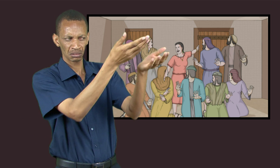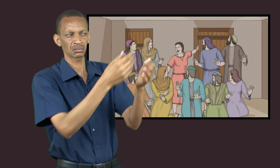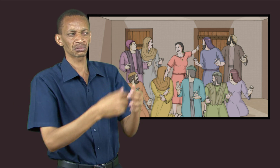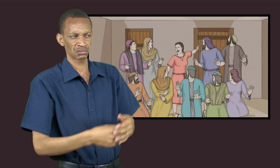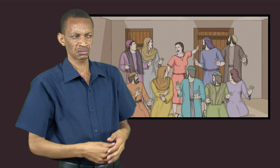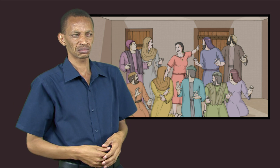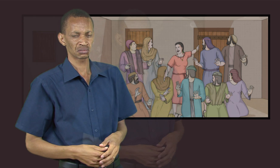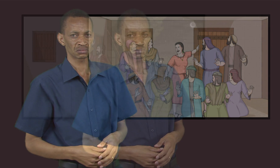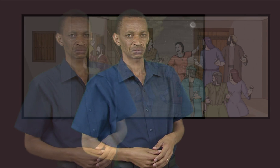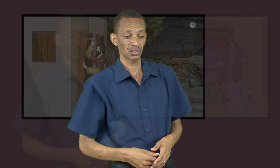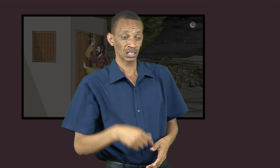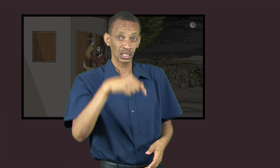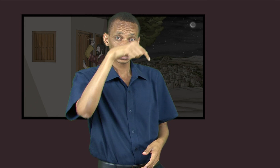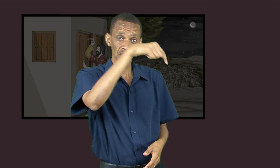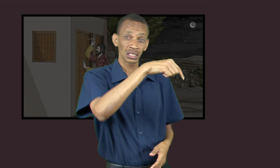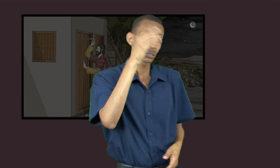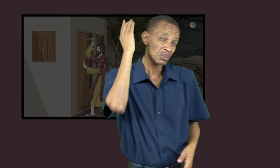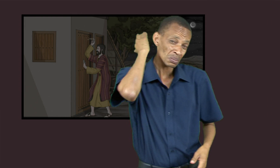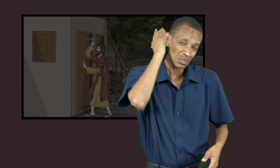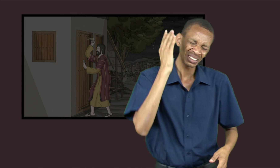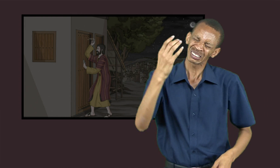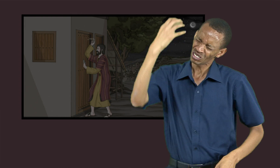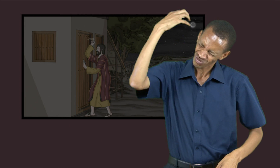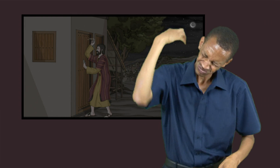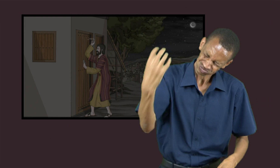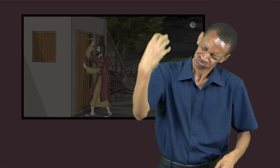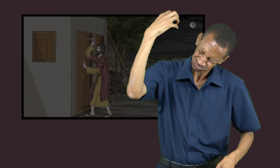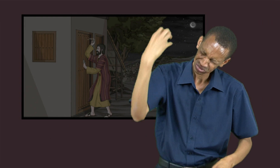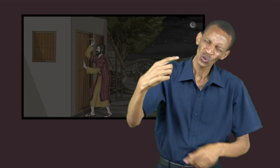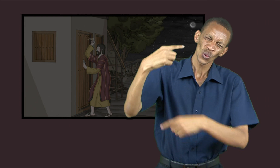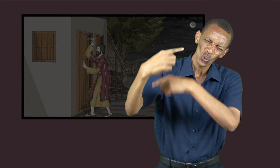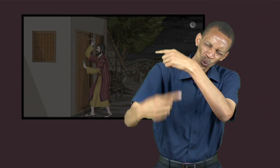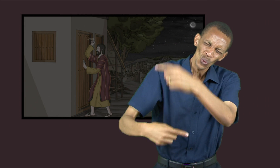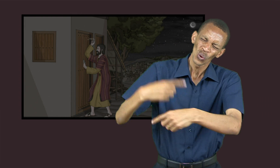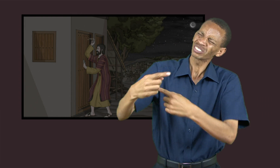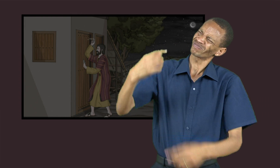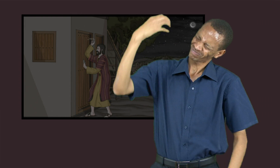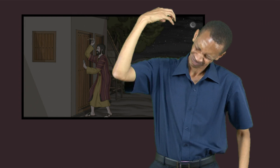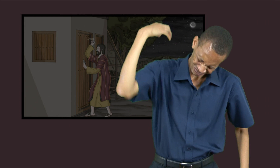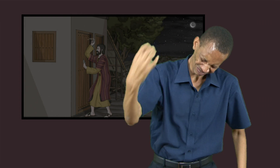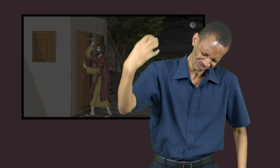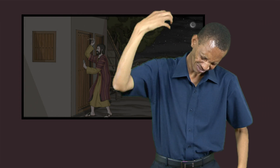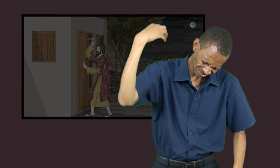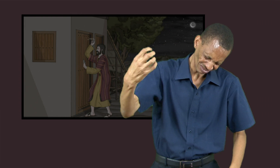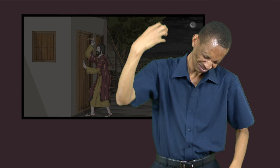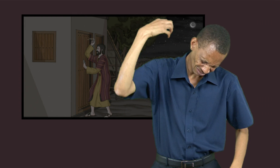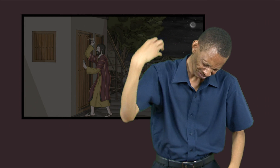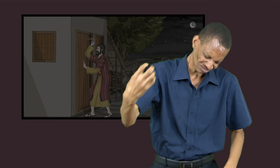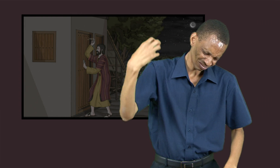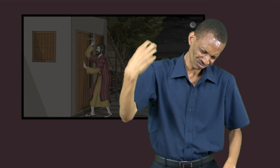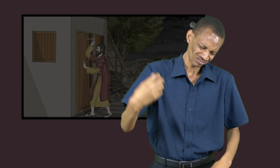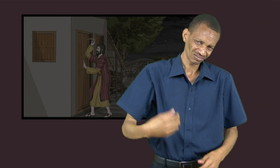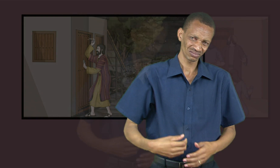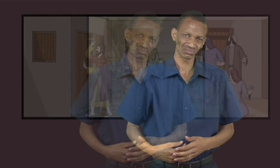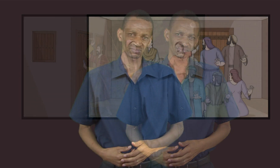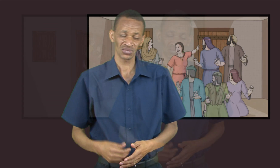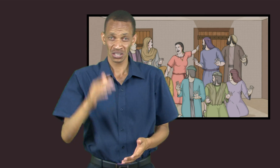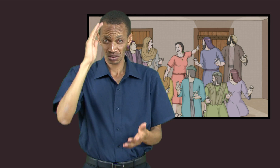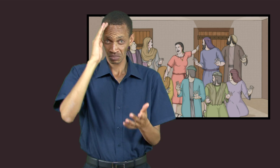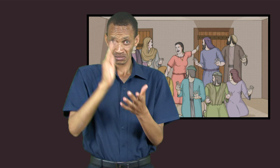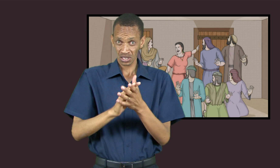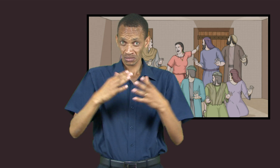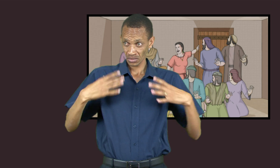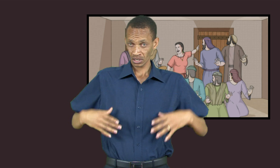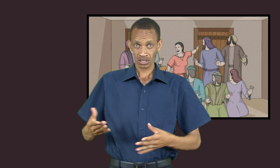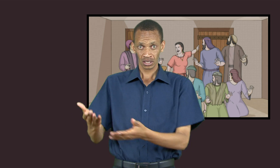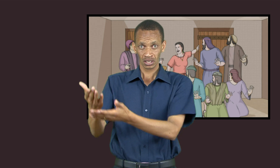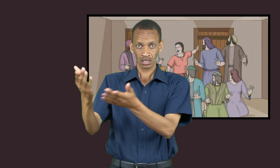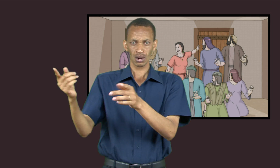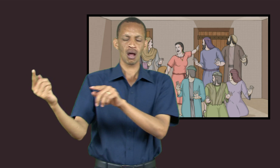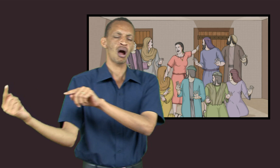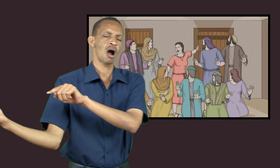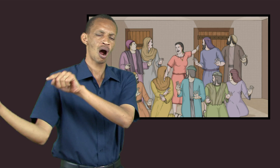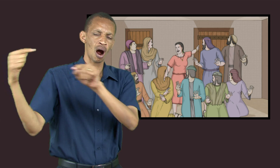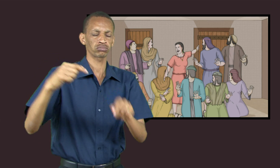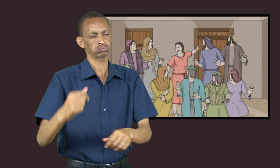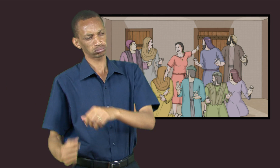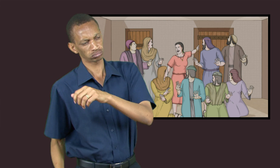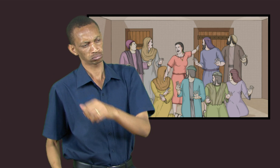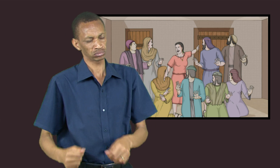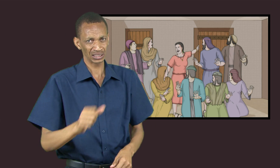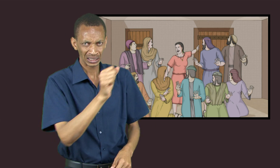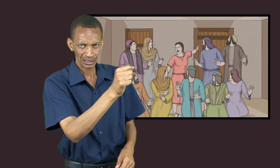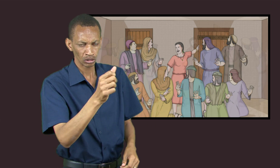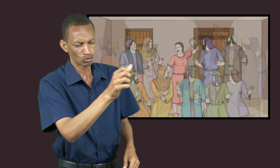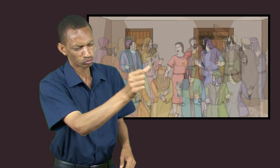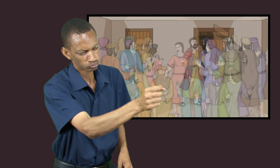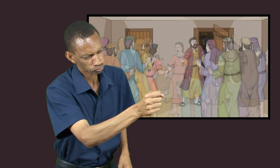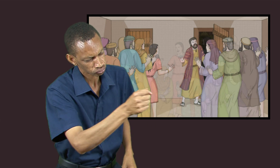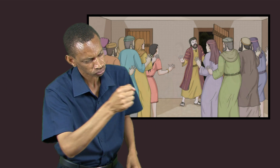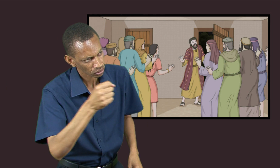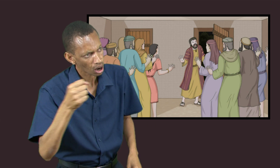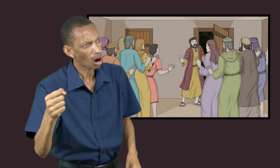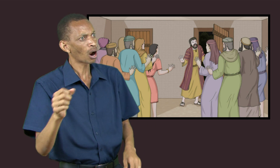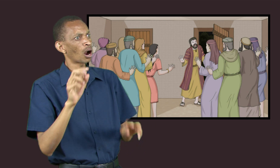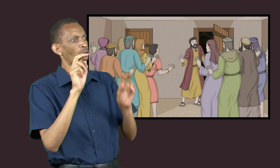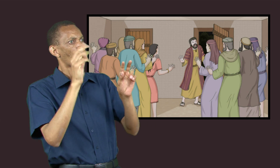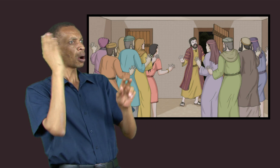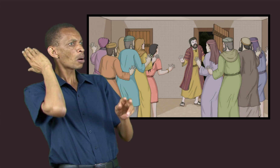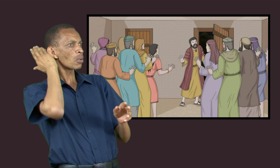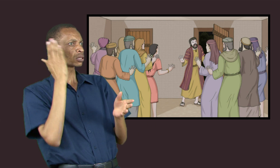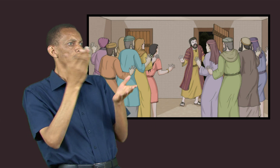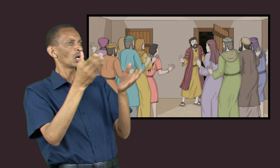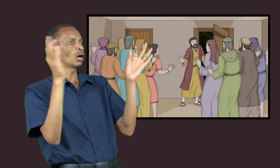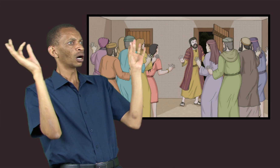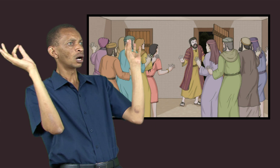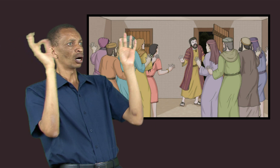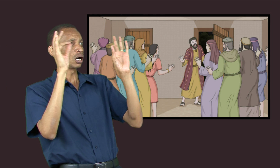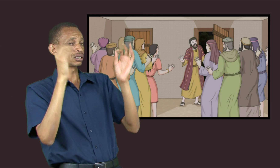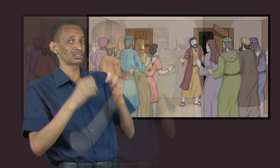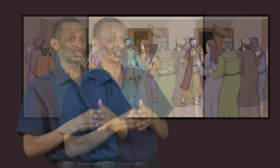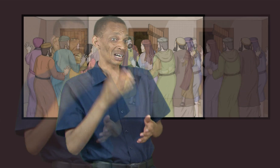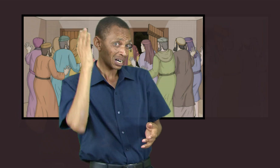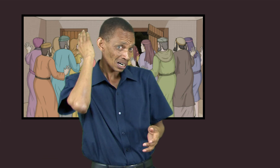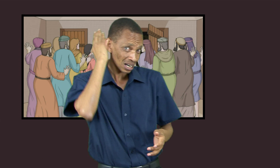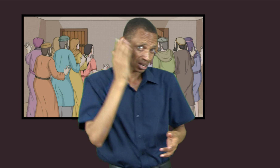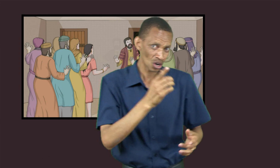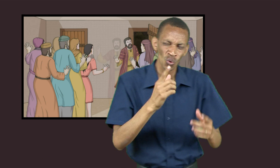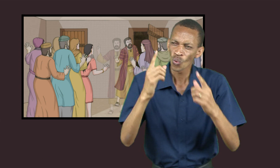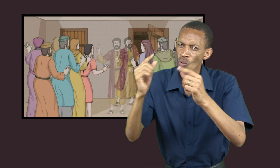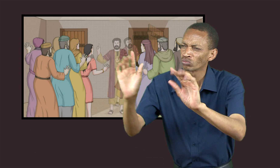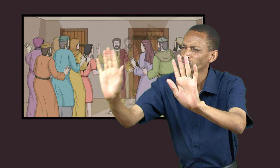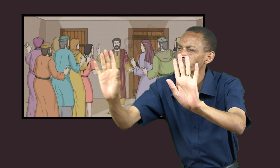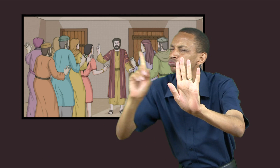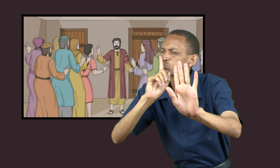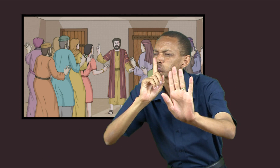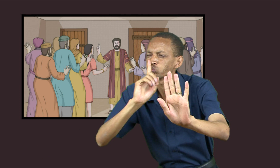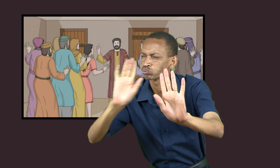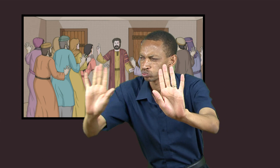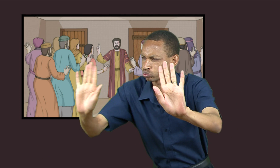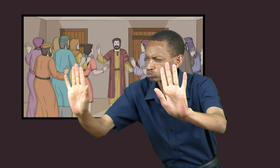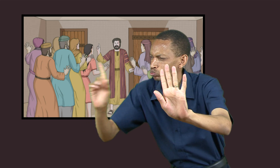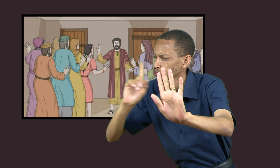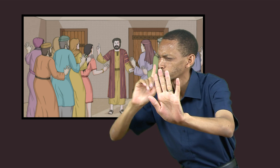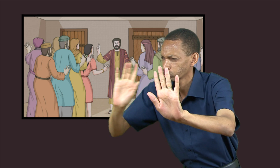But Peter kept on knocking, and when they opened the door and saw him, they were astounded.